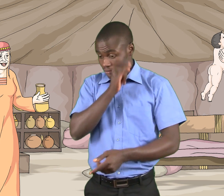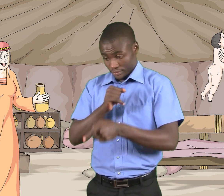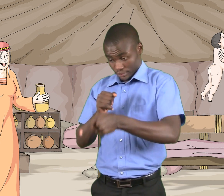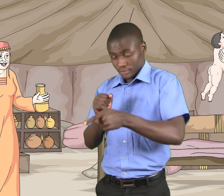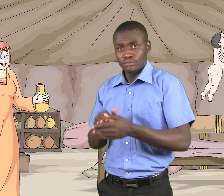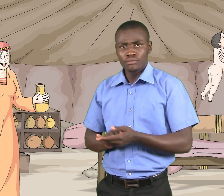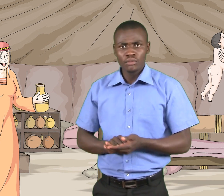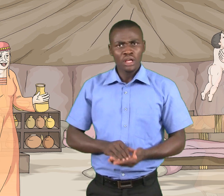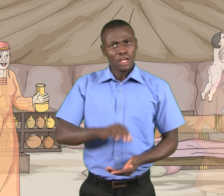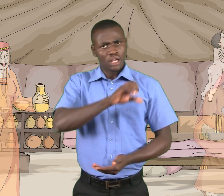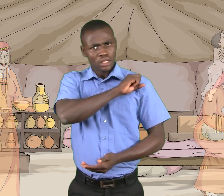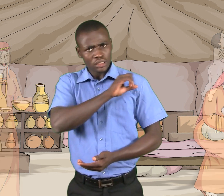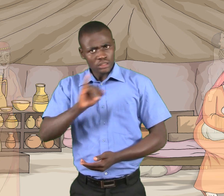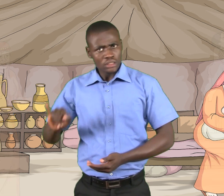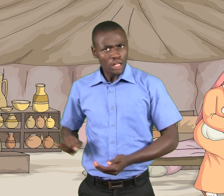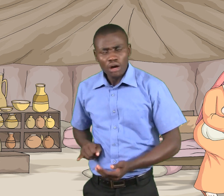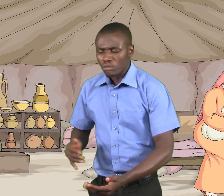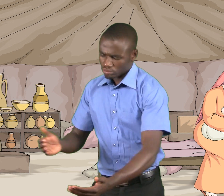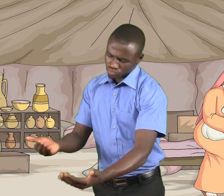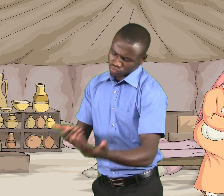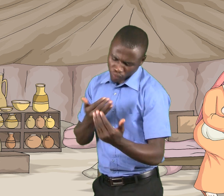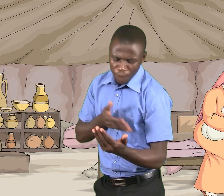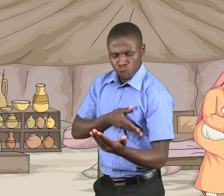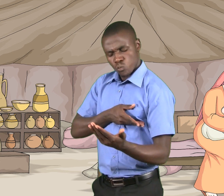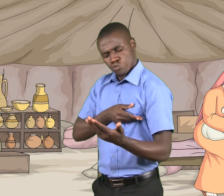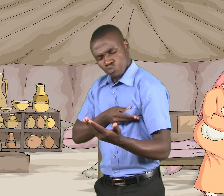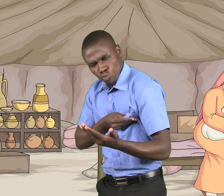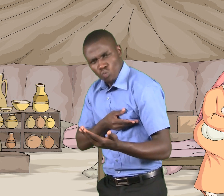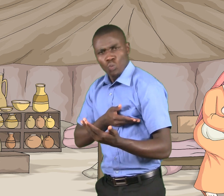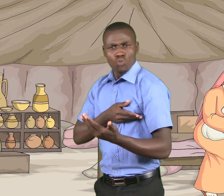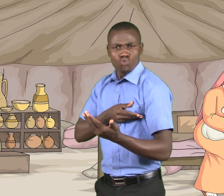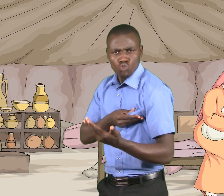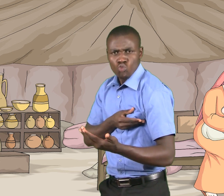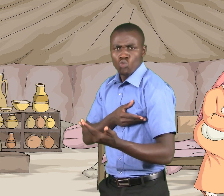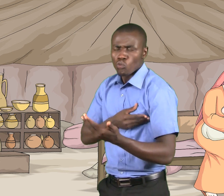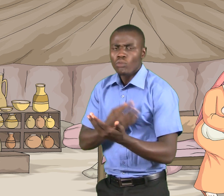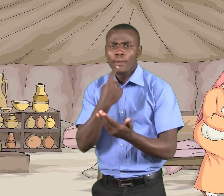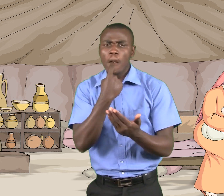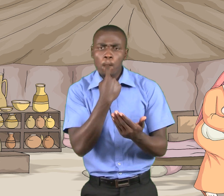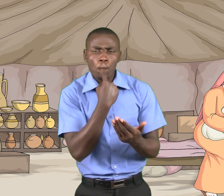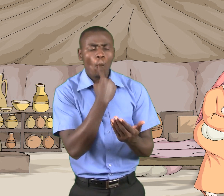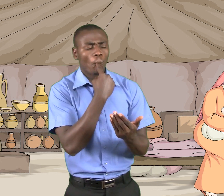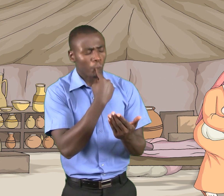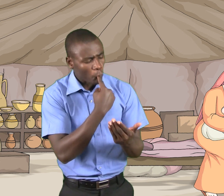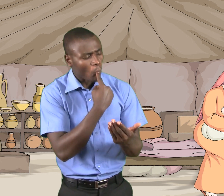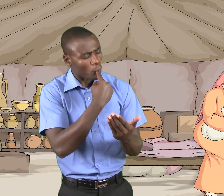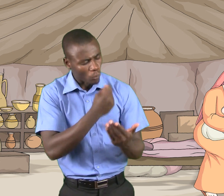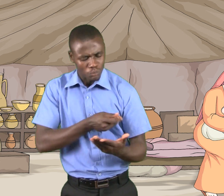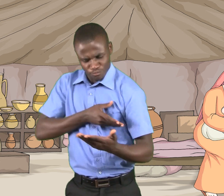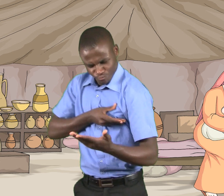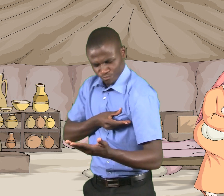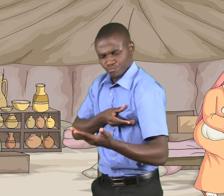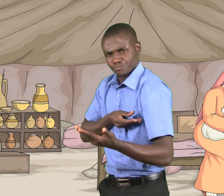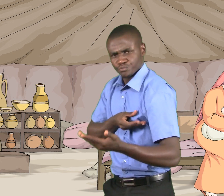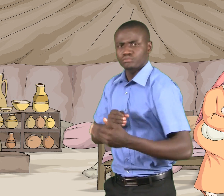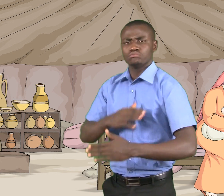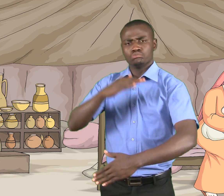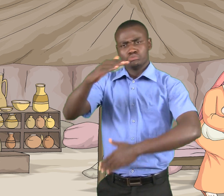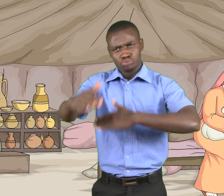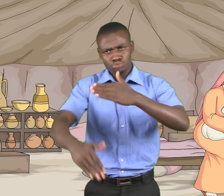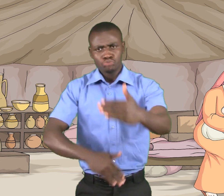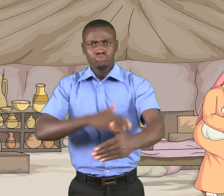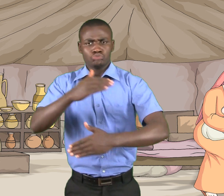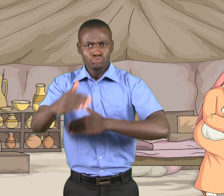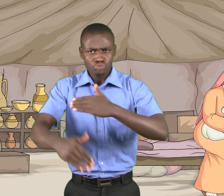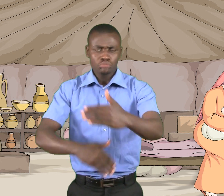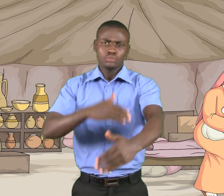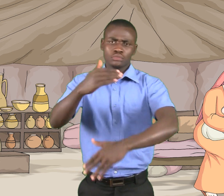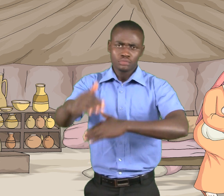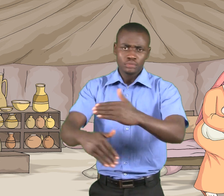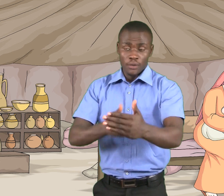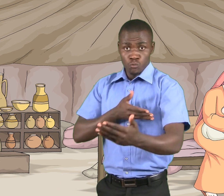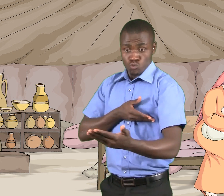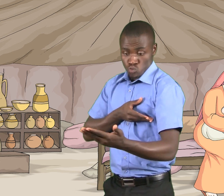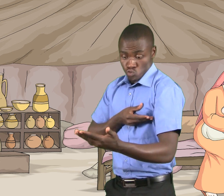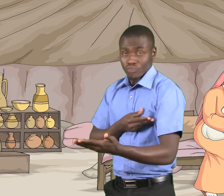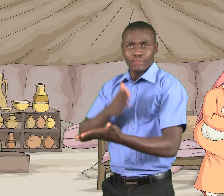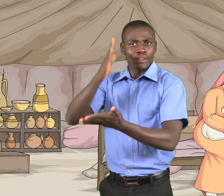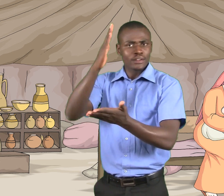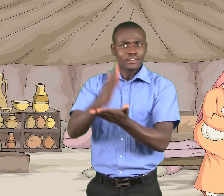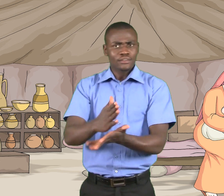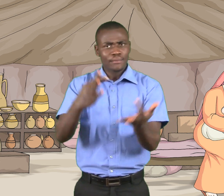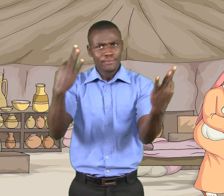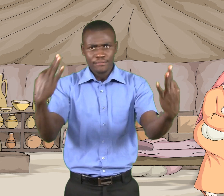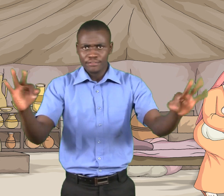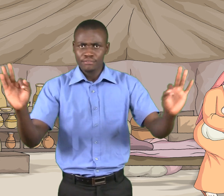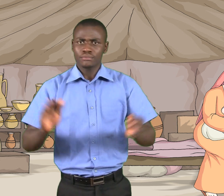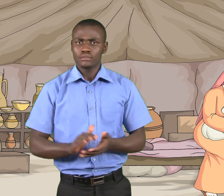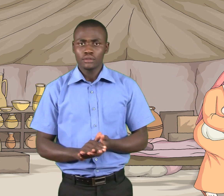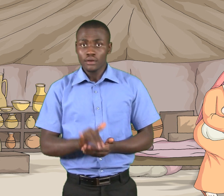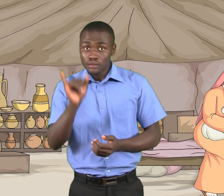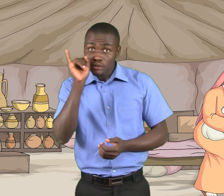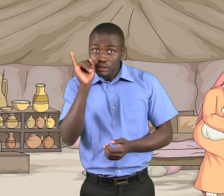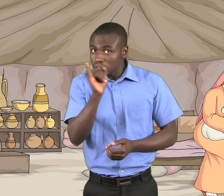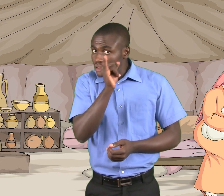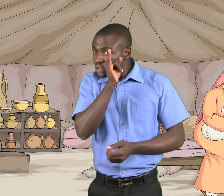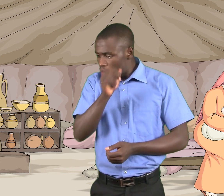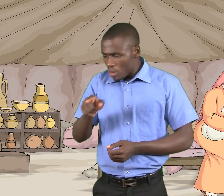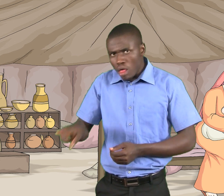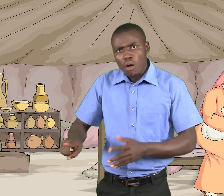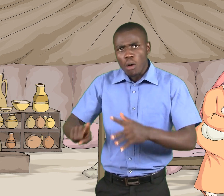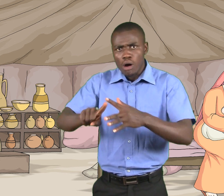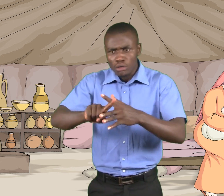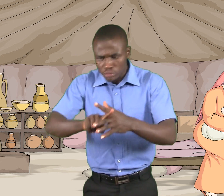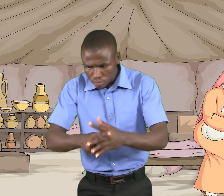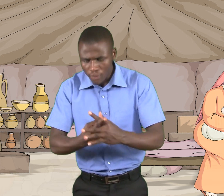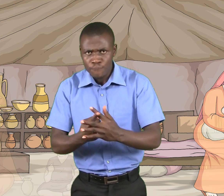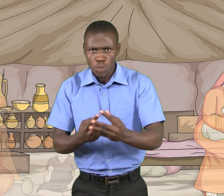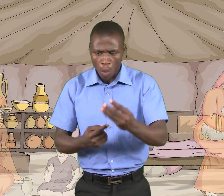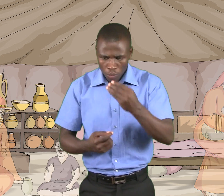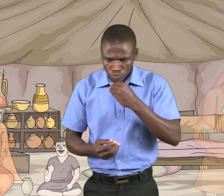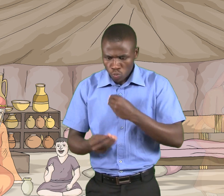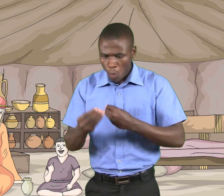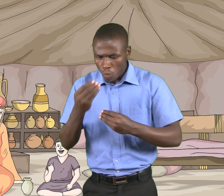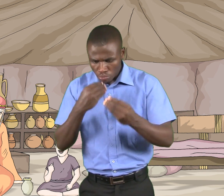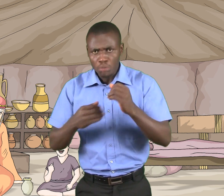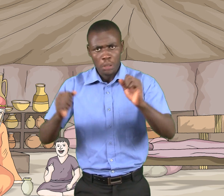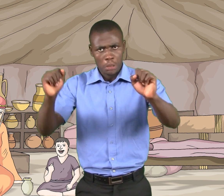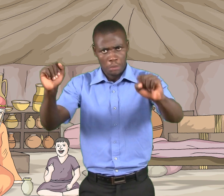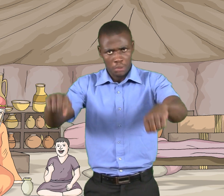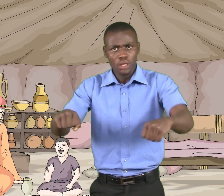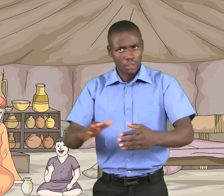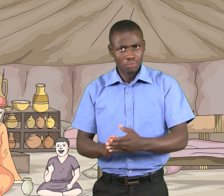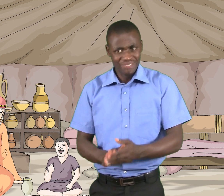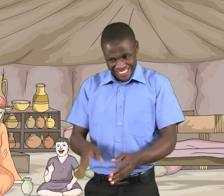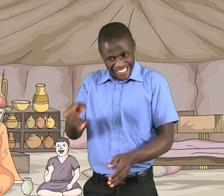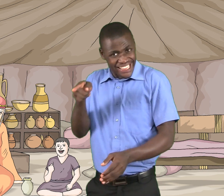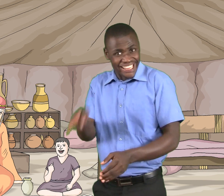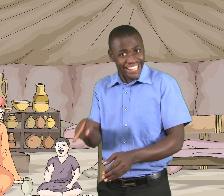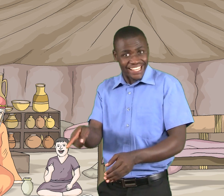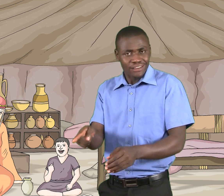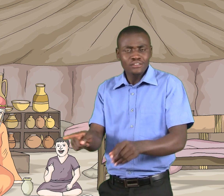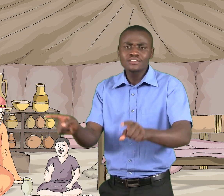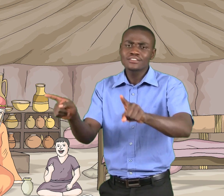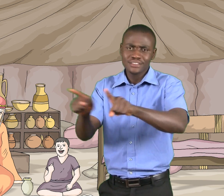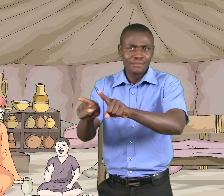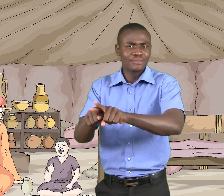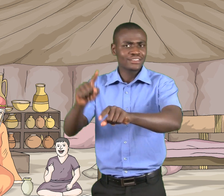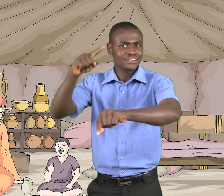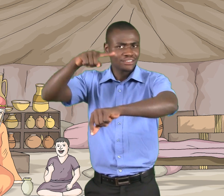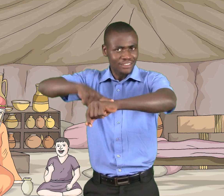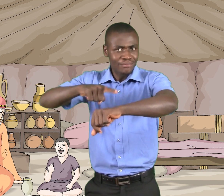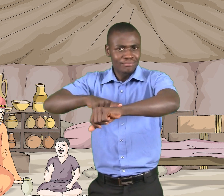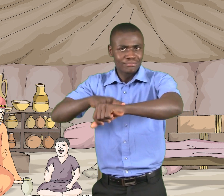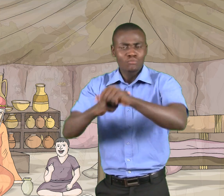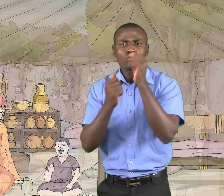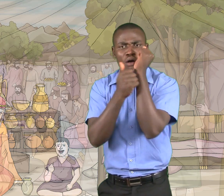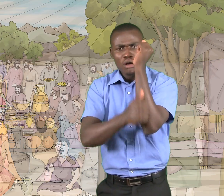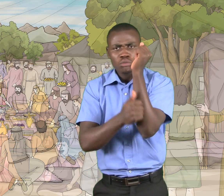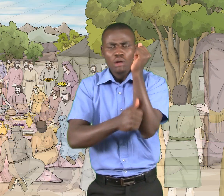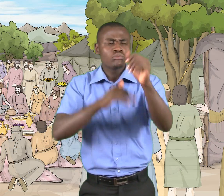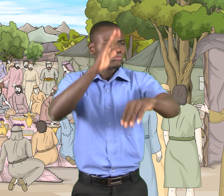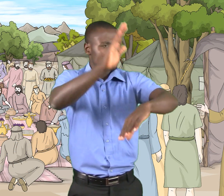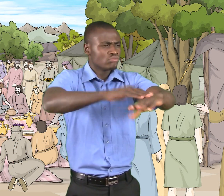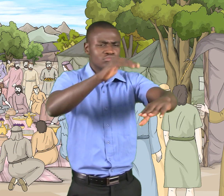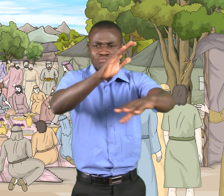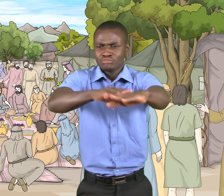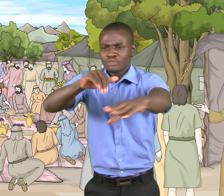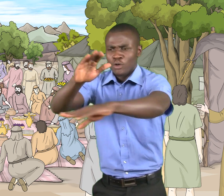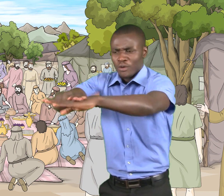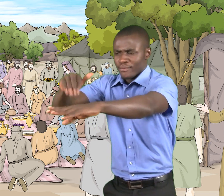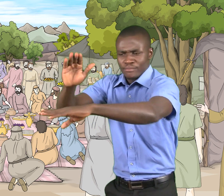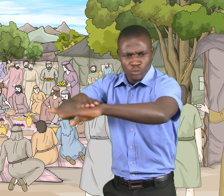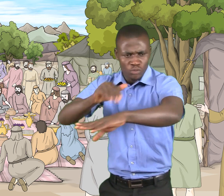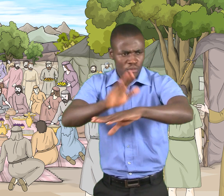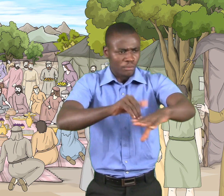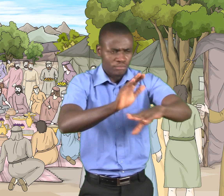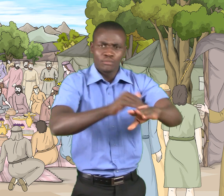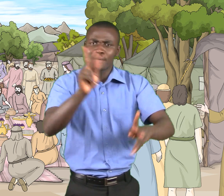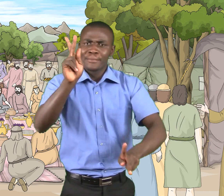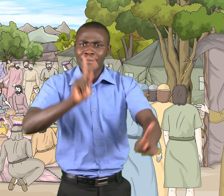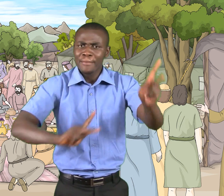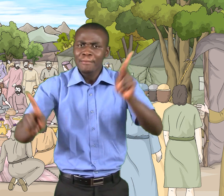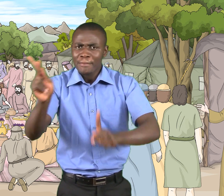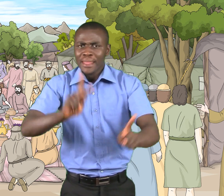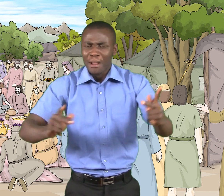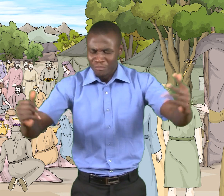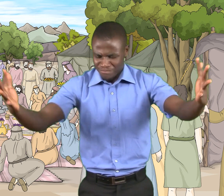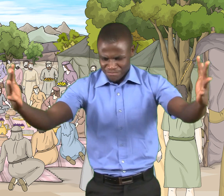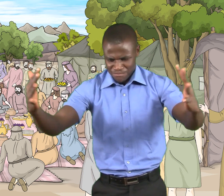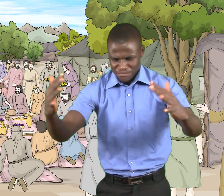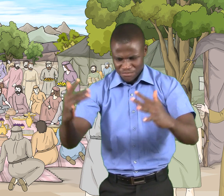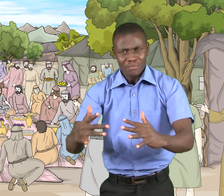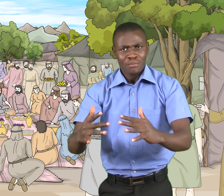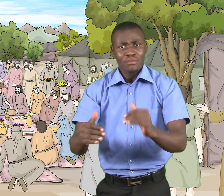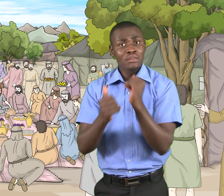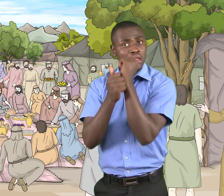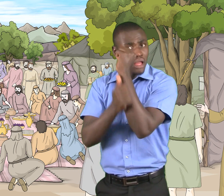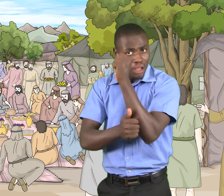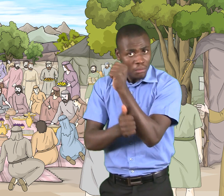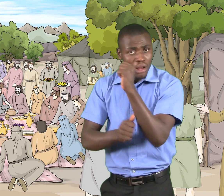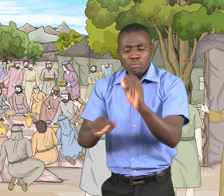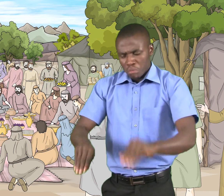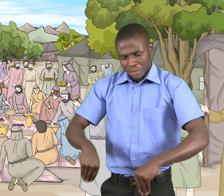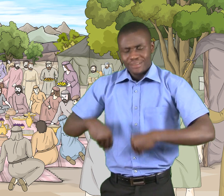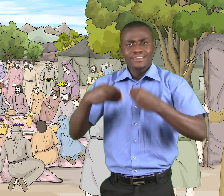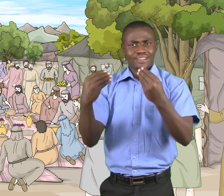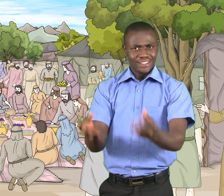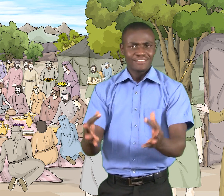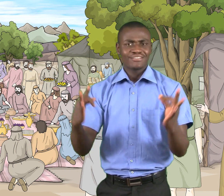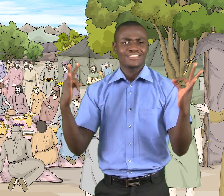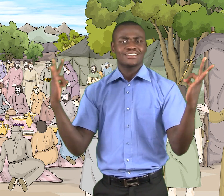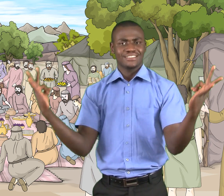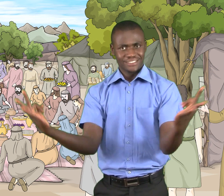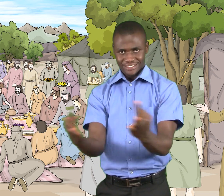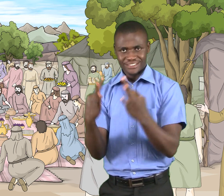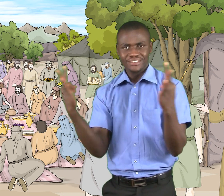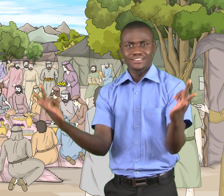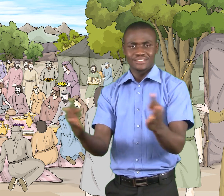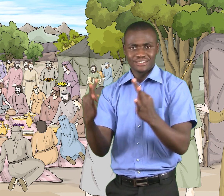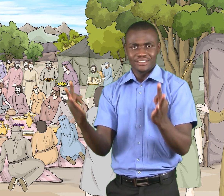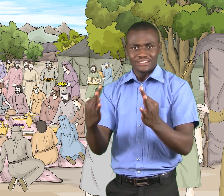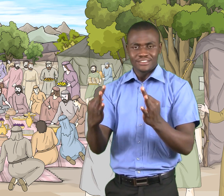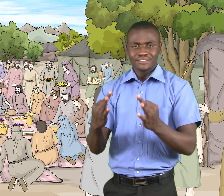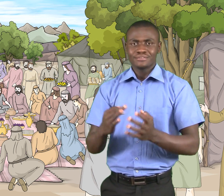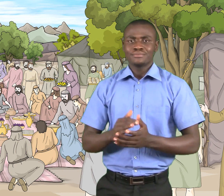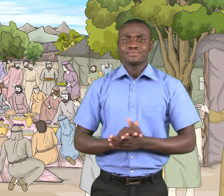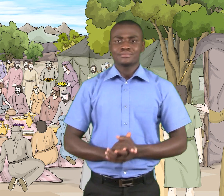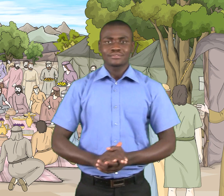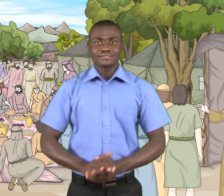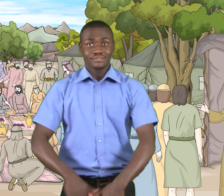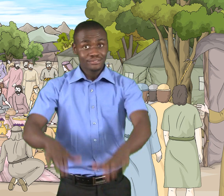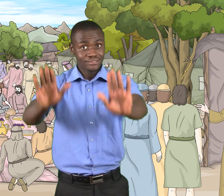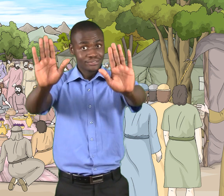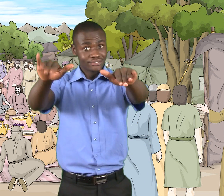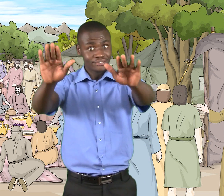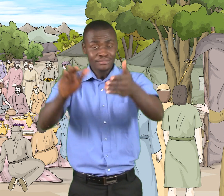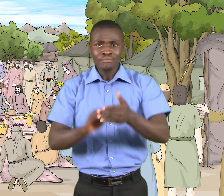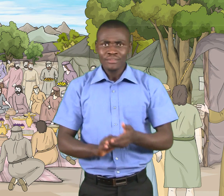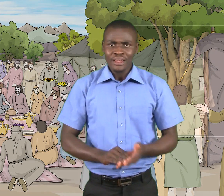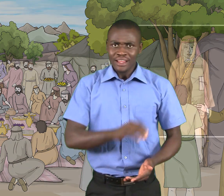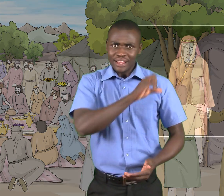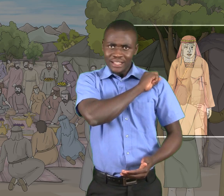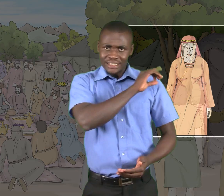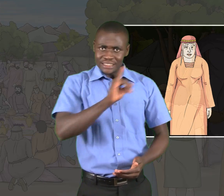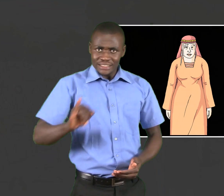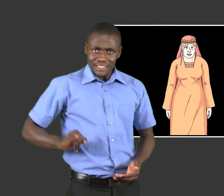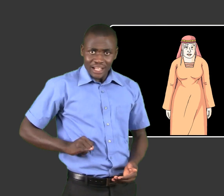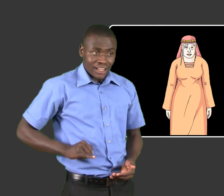So the child grew and was weaned, and Abraham held a great feast on the day Isaac was weaned.